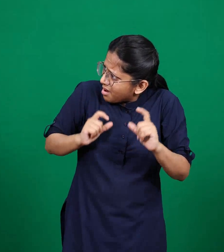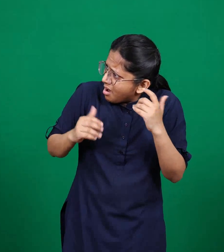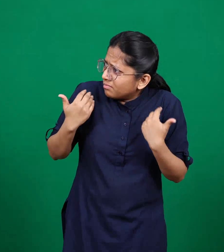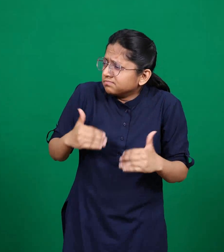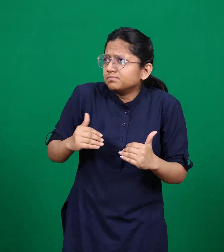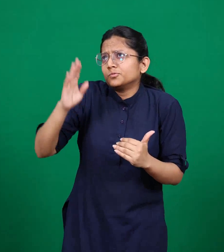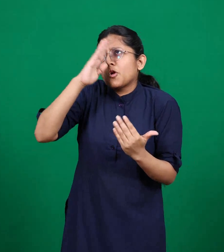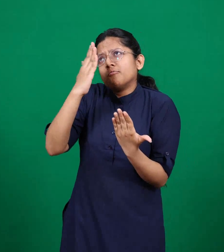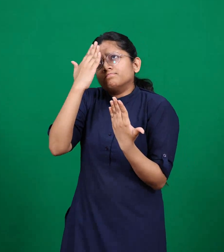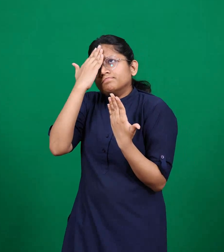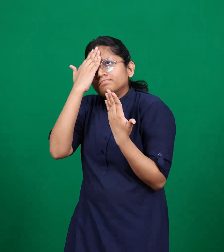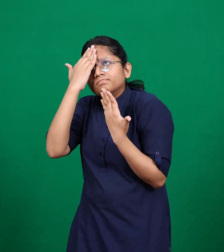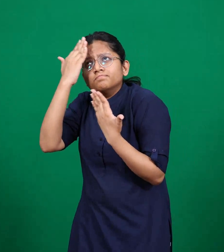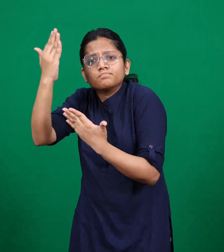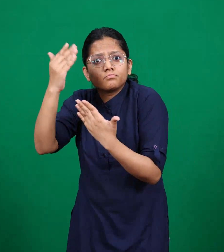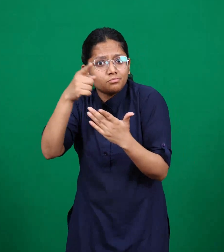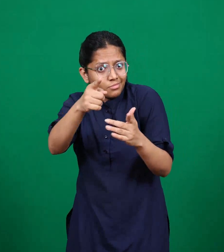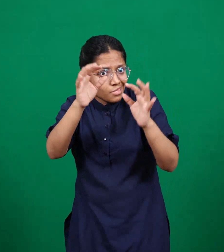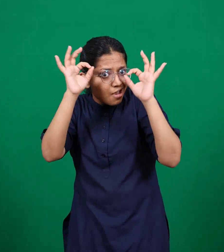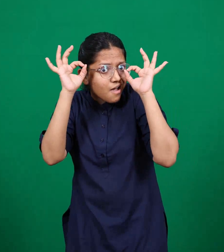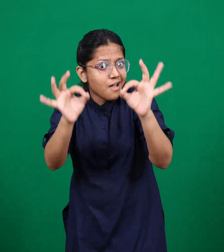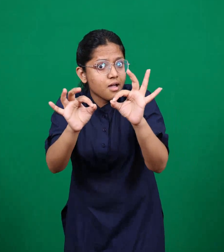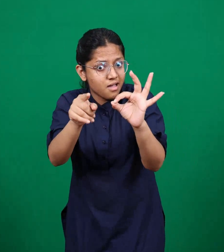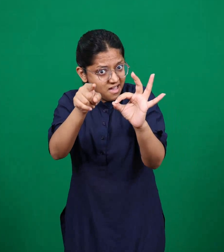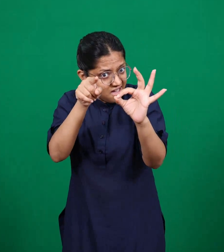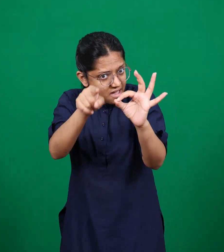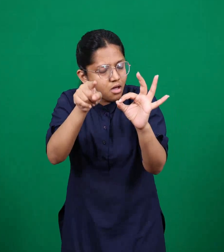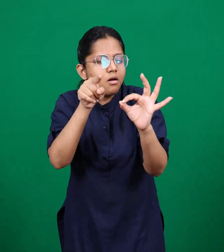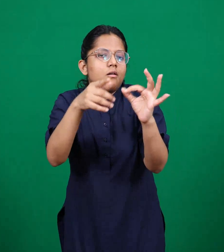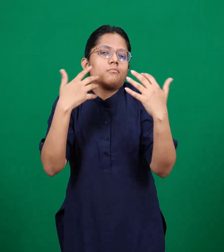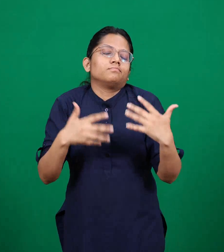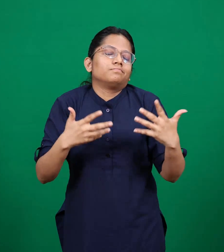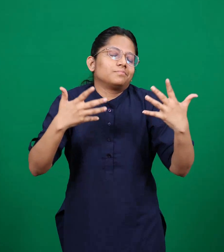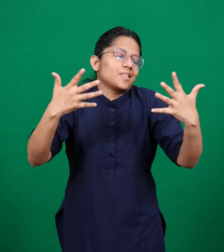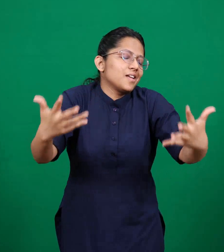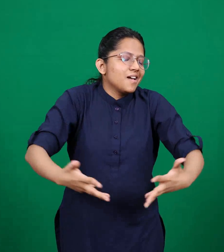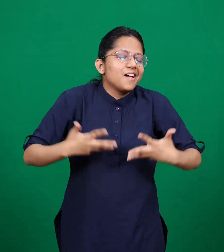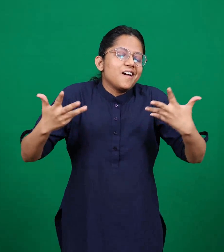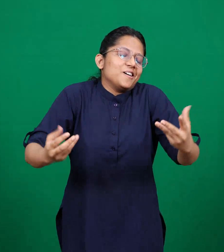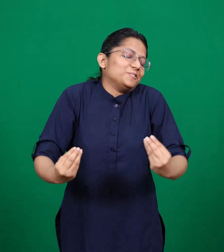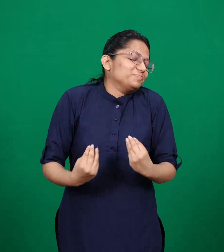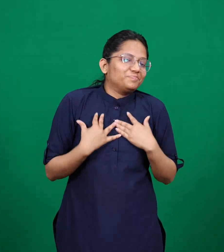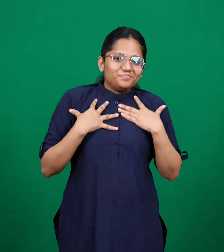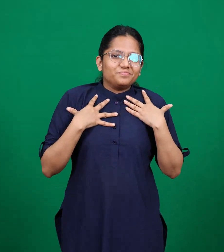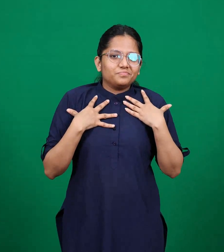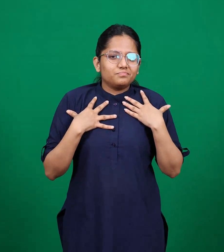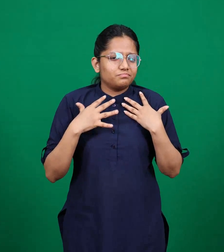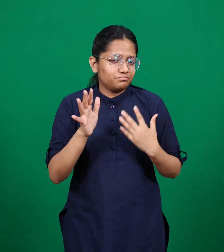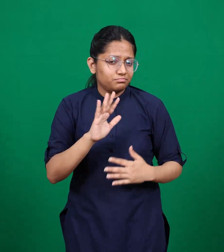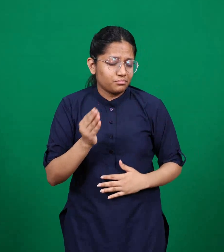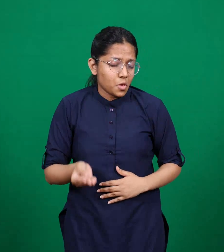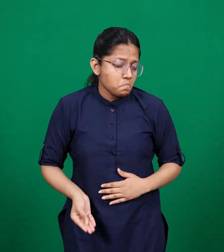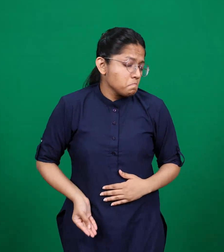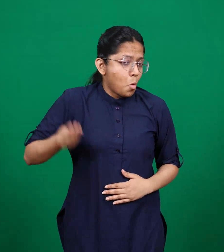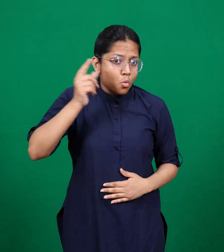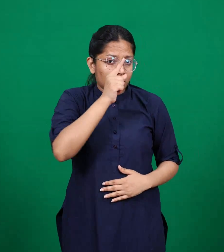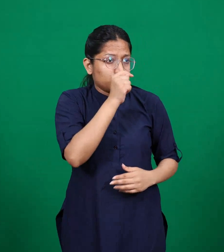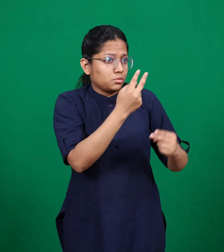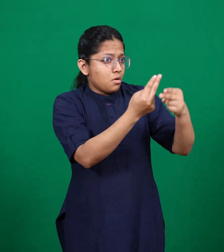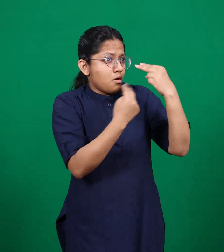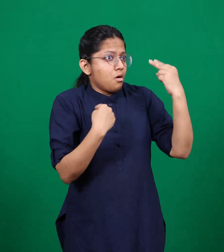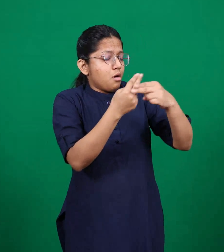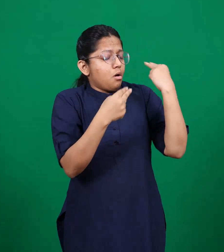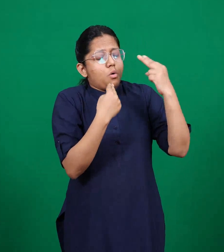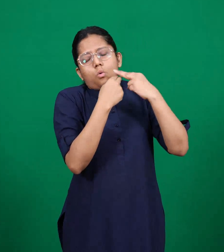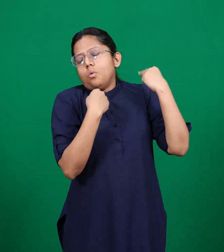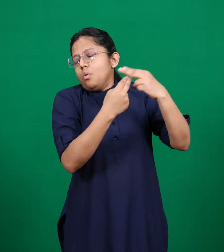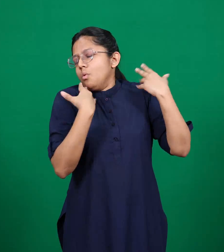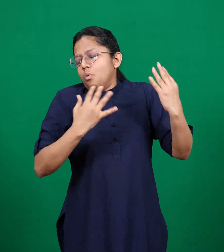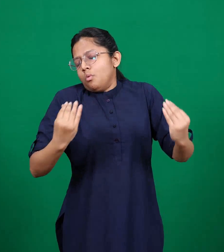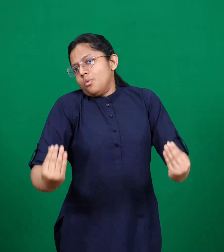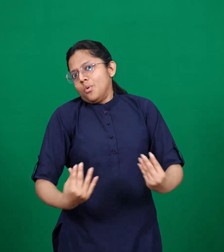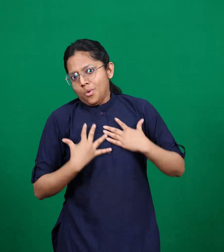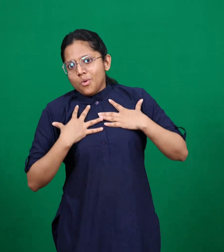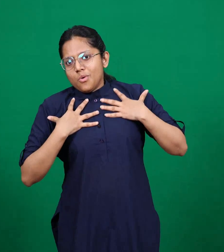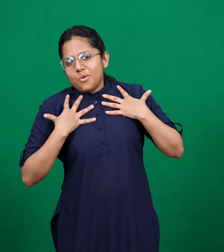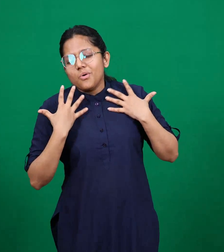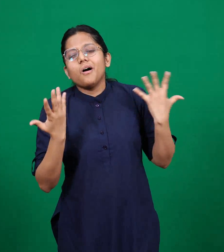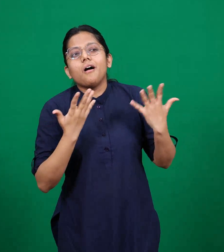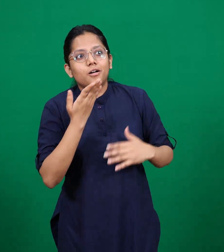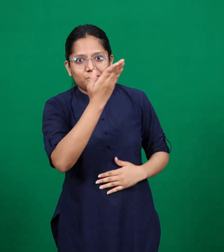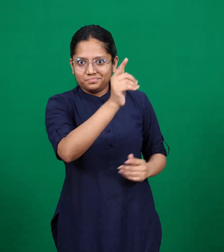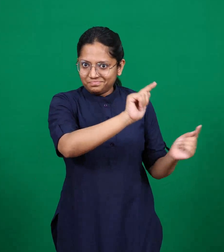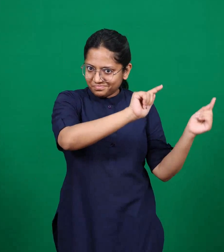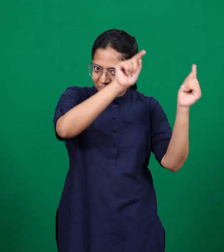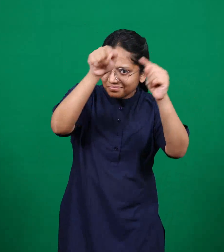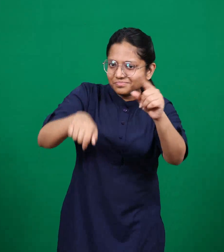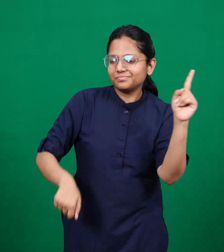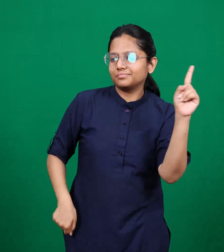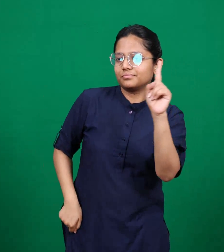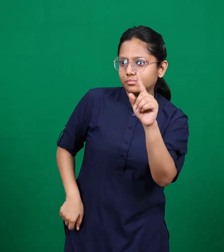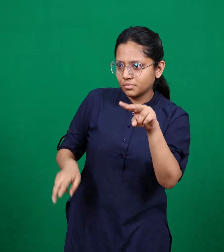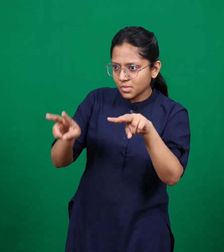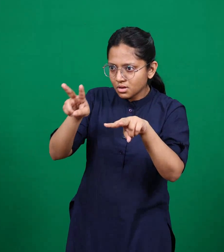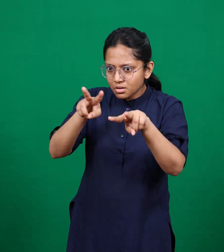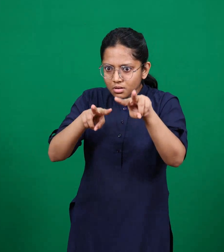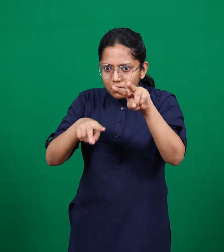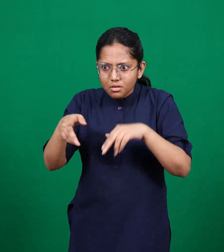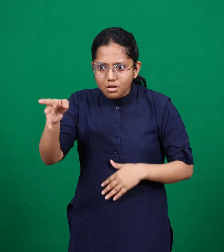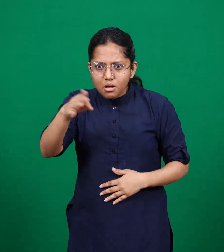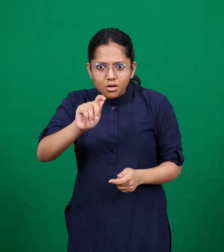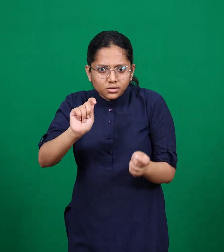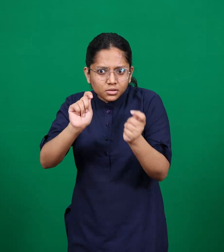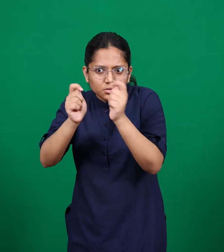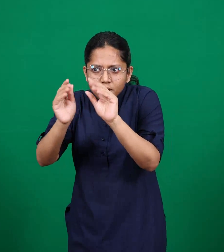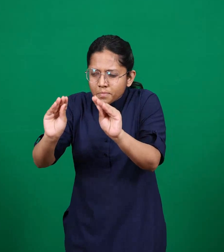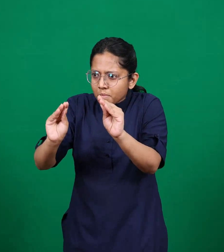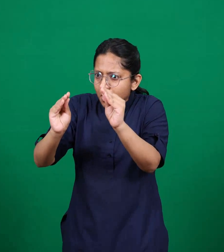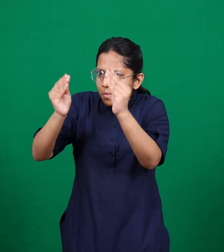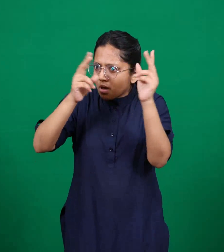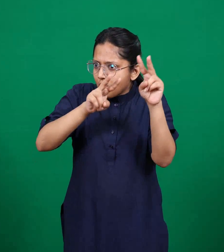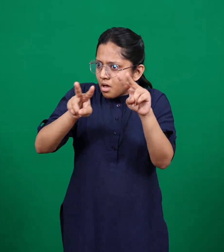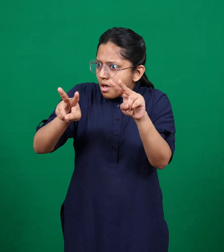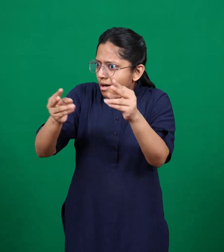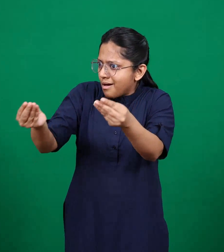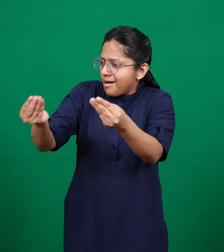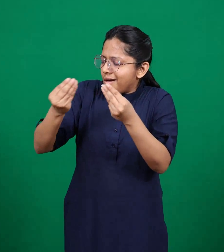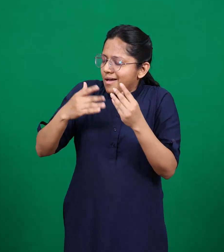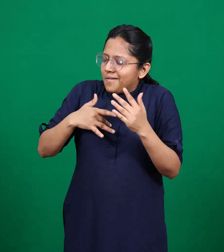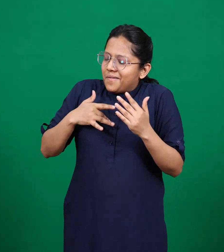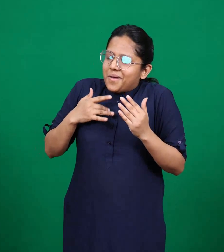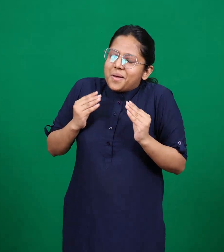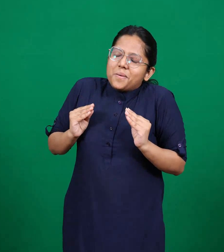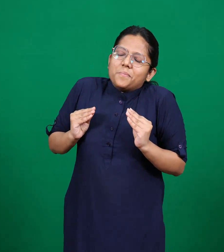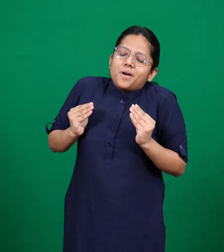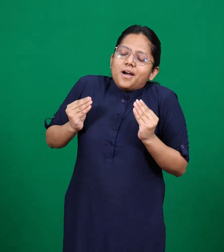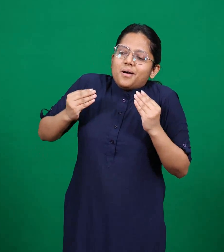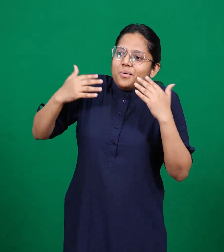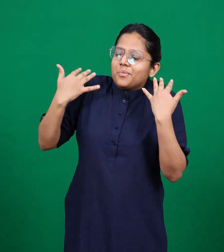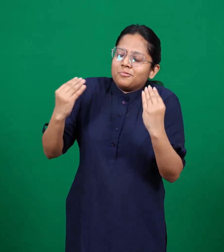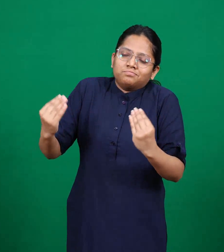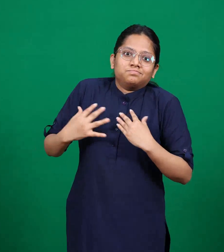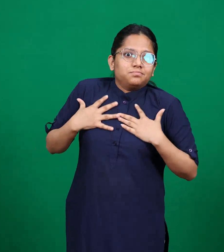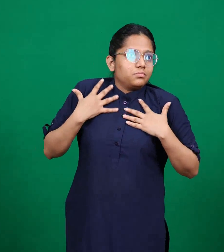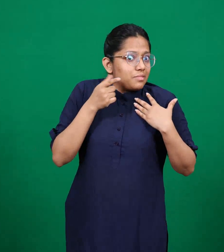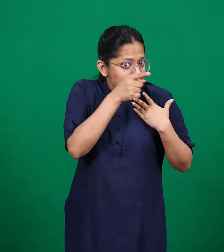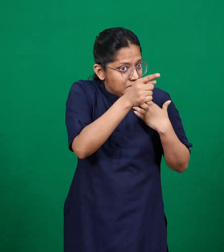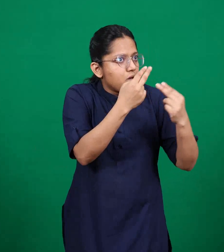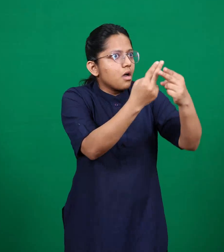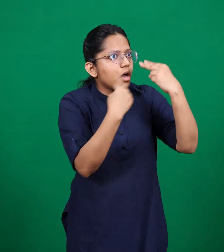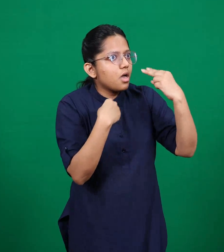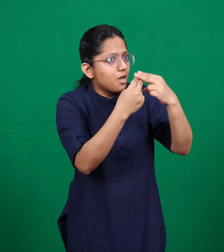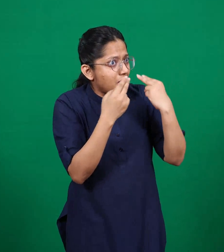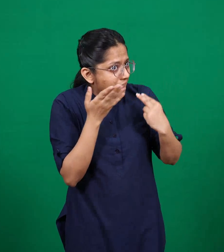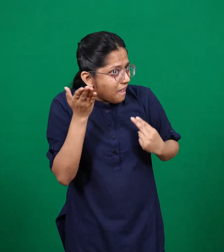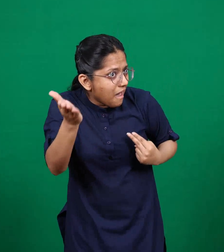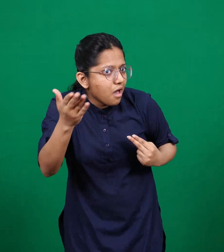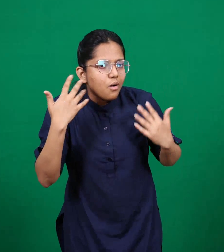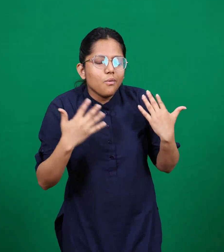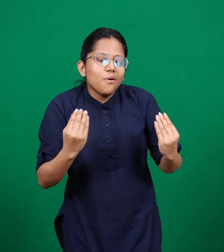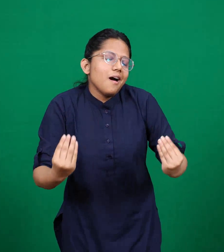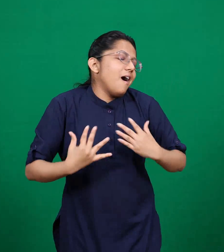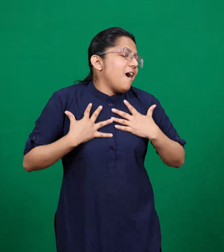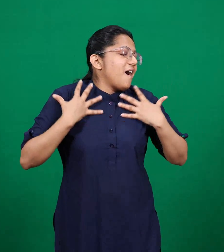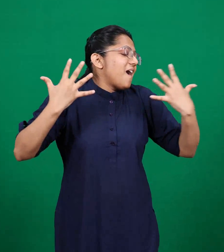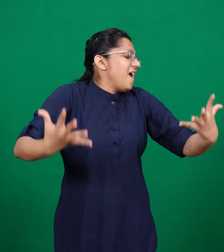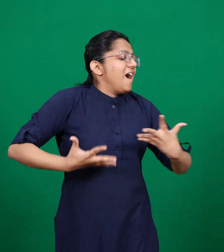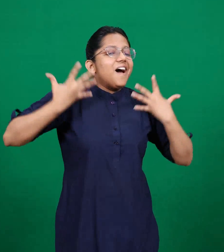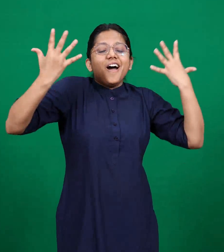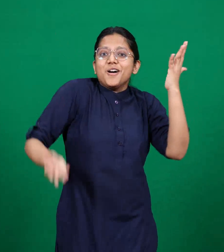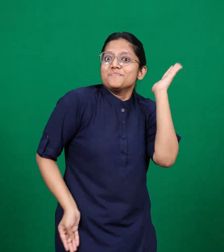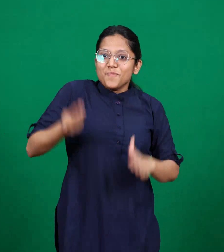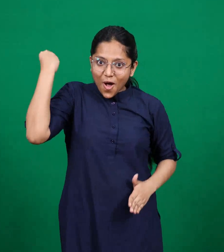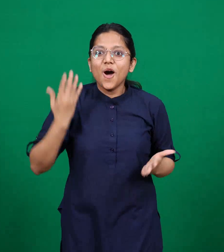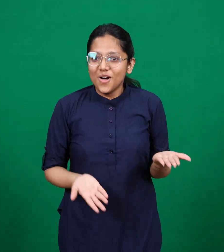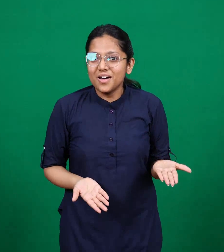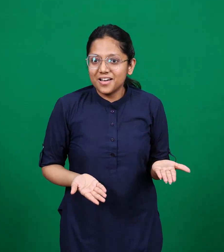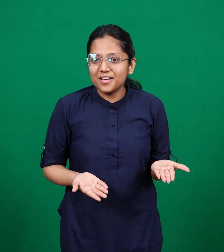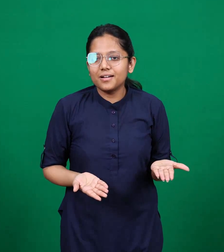On account of this, we are encouraged. In addition to our own encouragement, we were even more delighted by the joy of Titus.